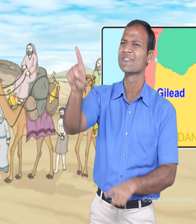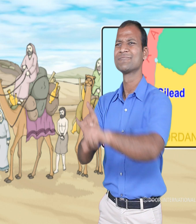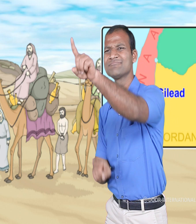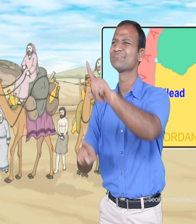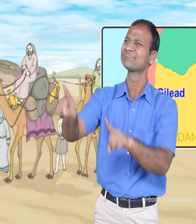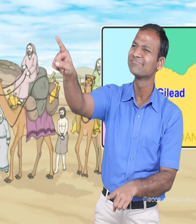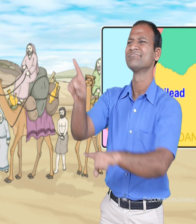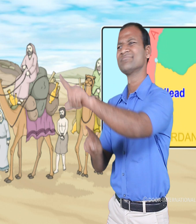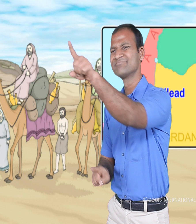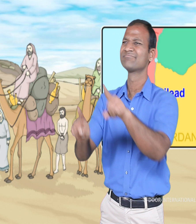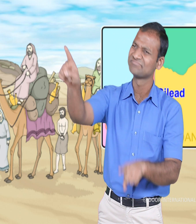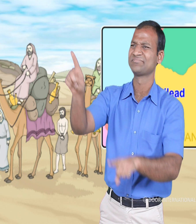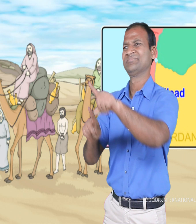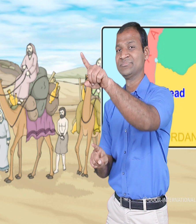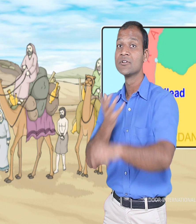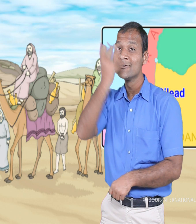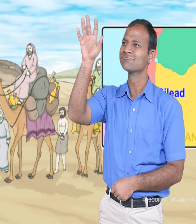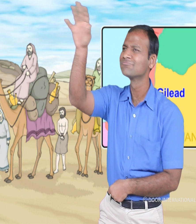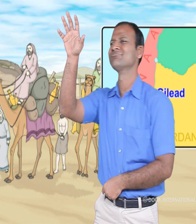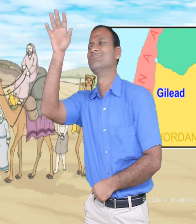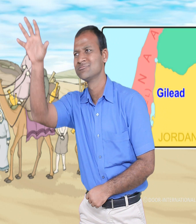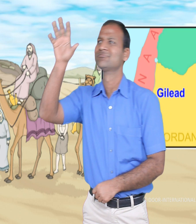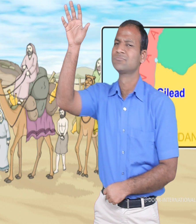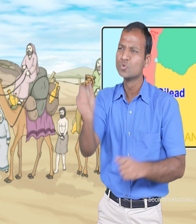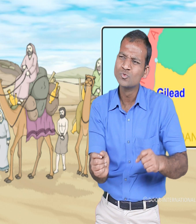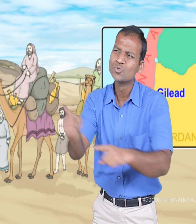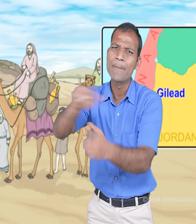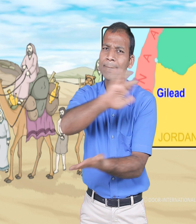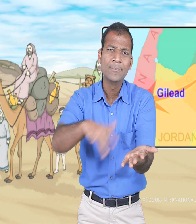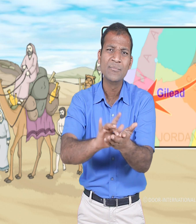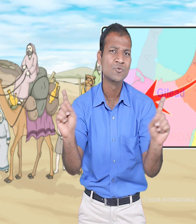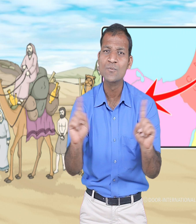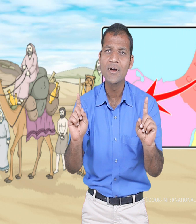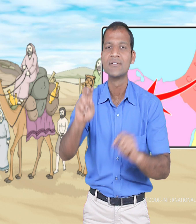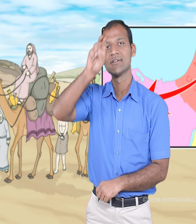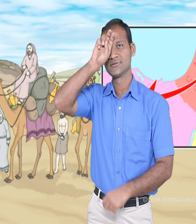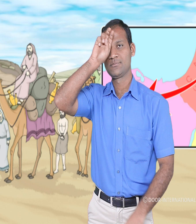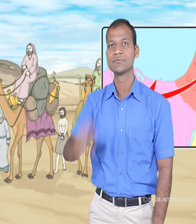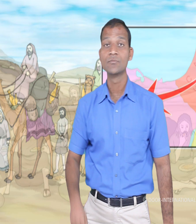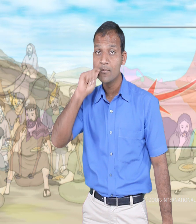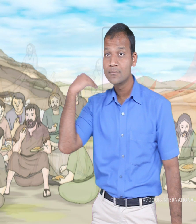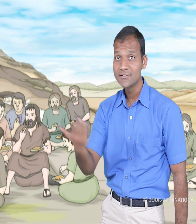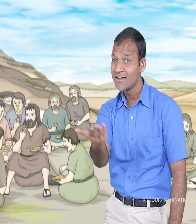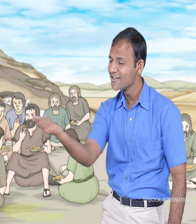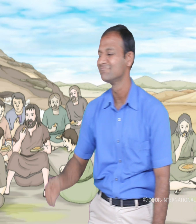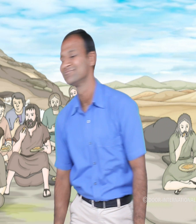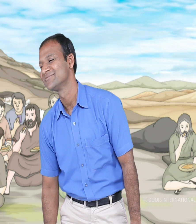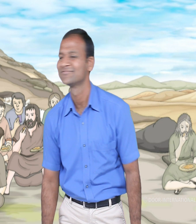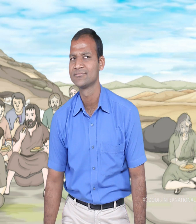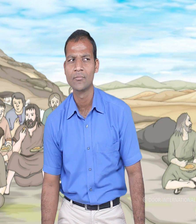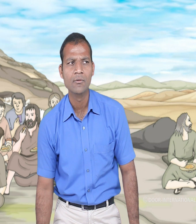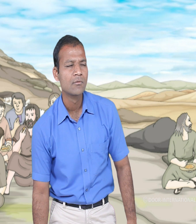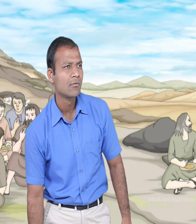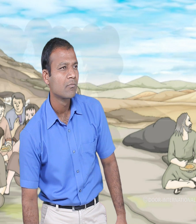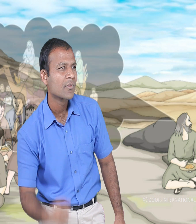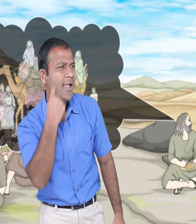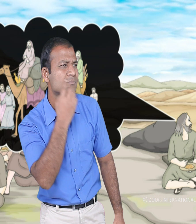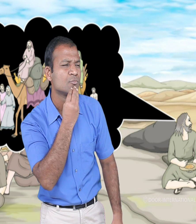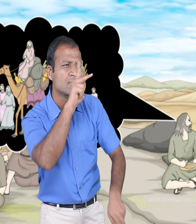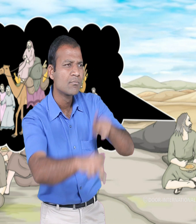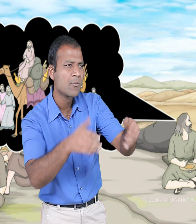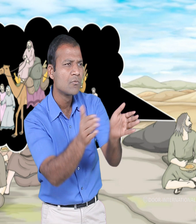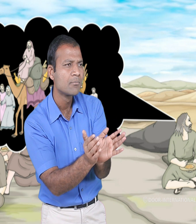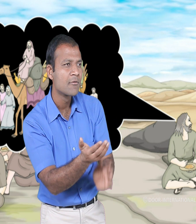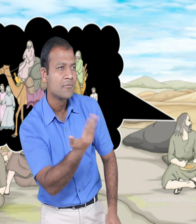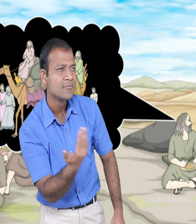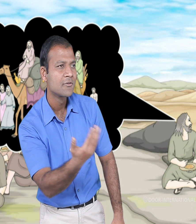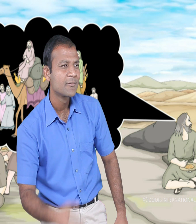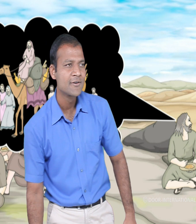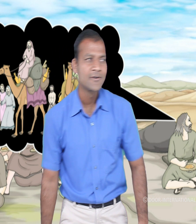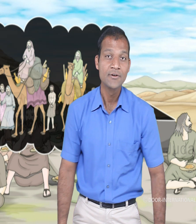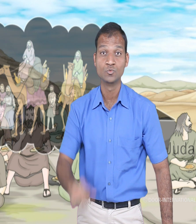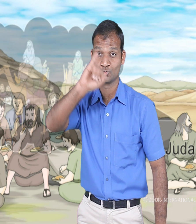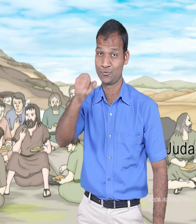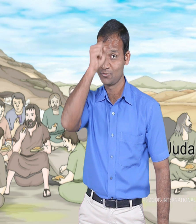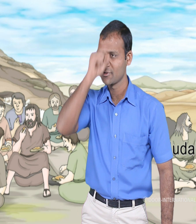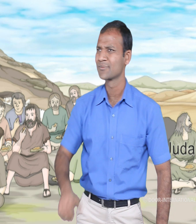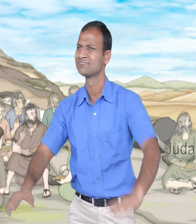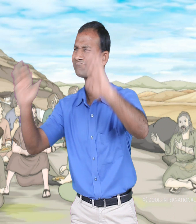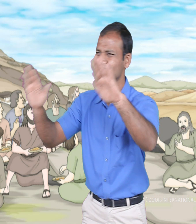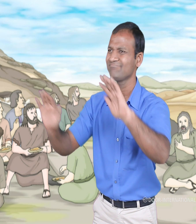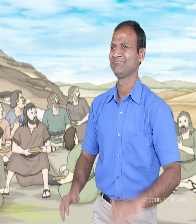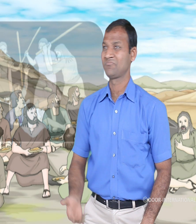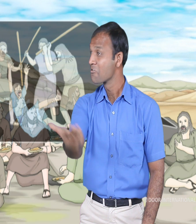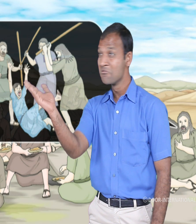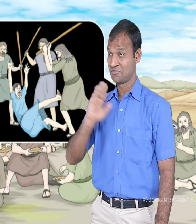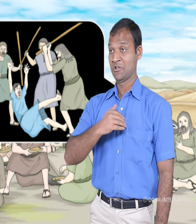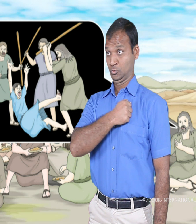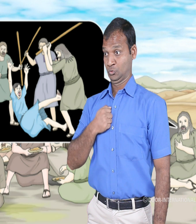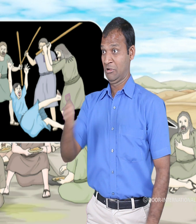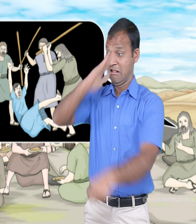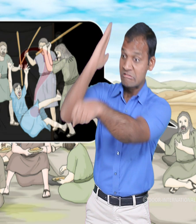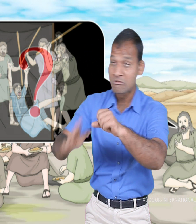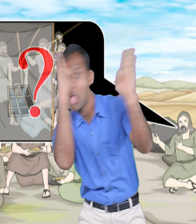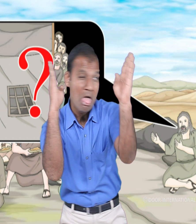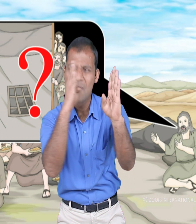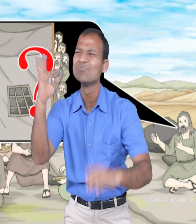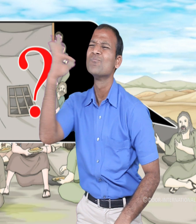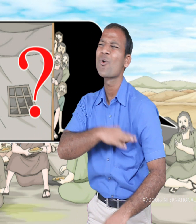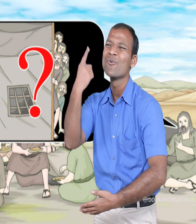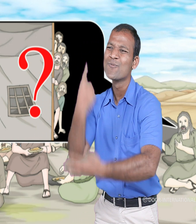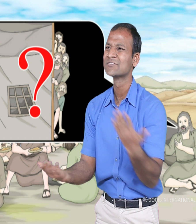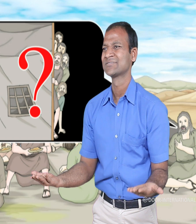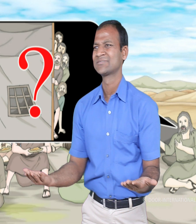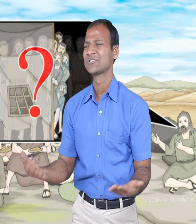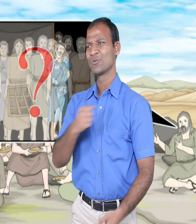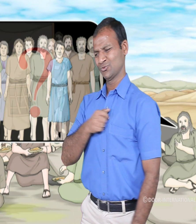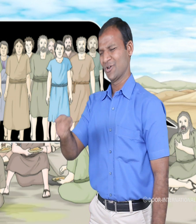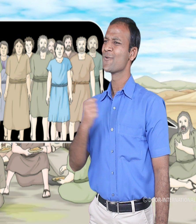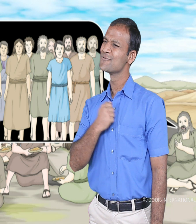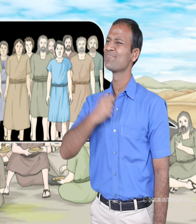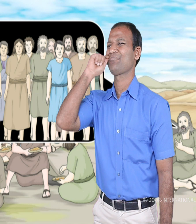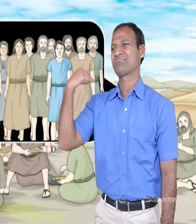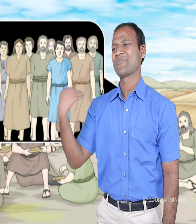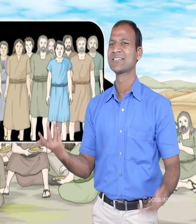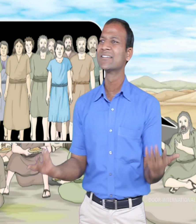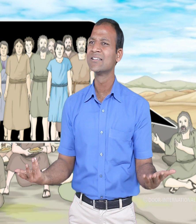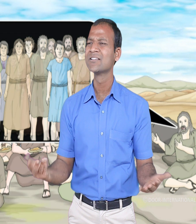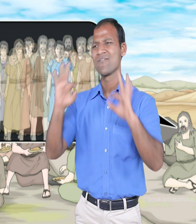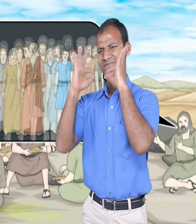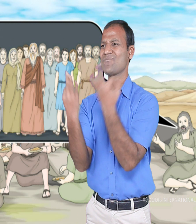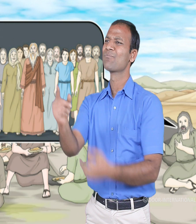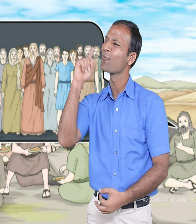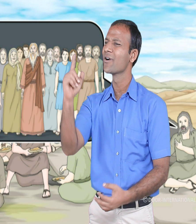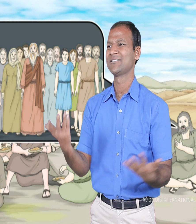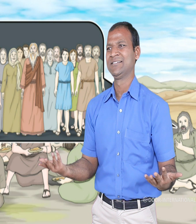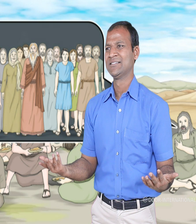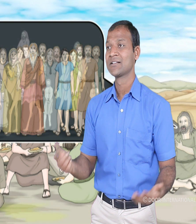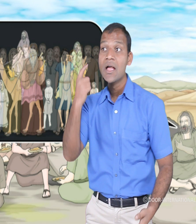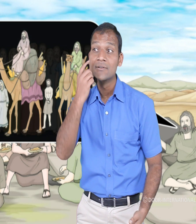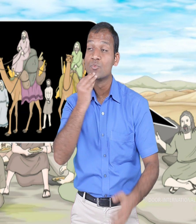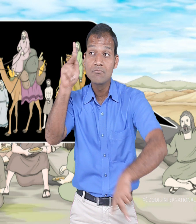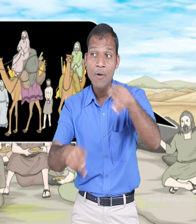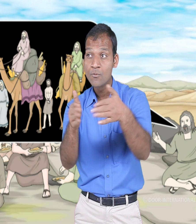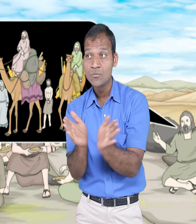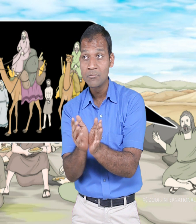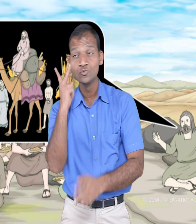Then Judah said to his brothers, “What profit will we gain if we kill our brother and cover up his blood?